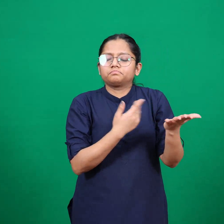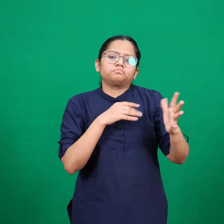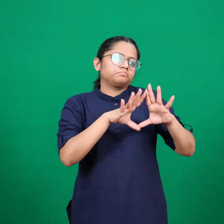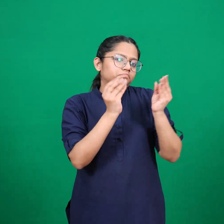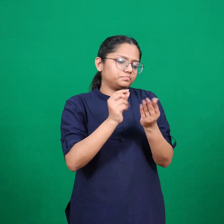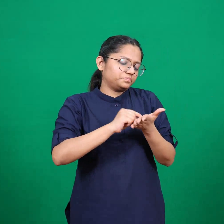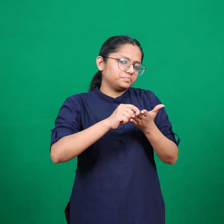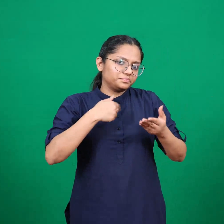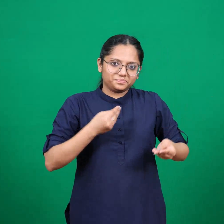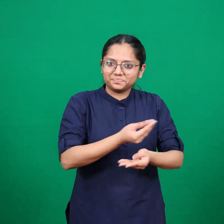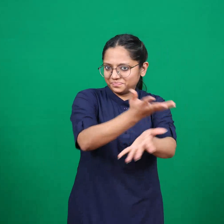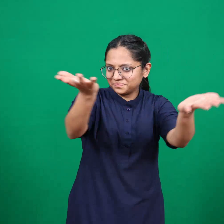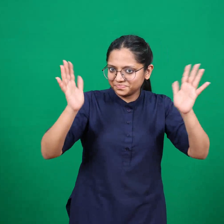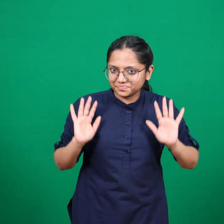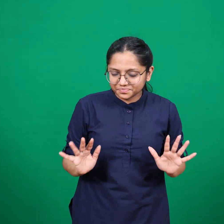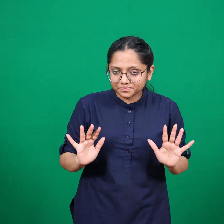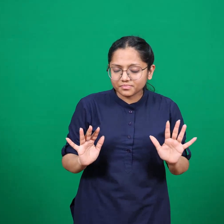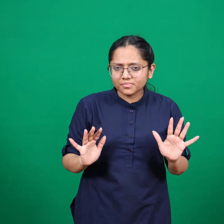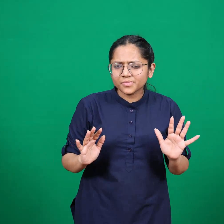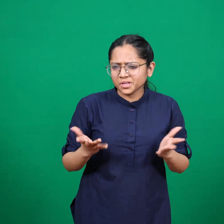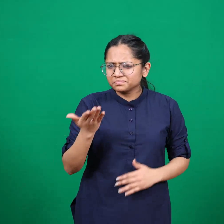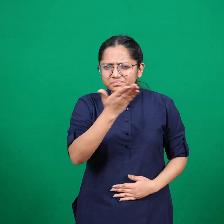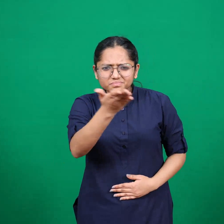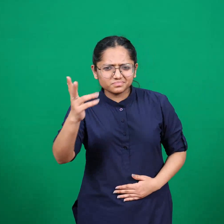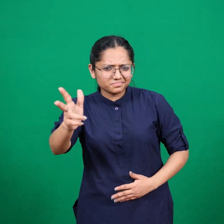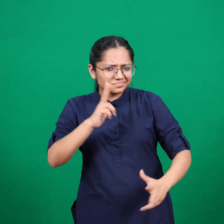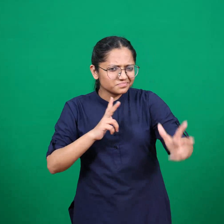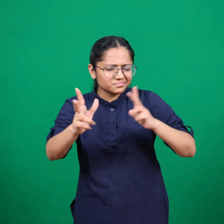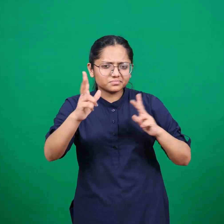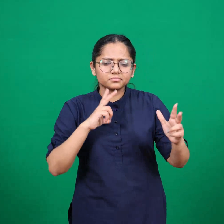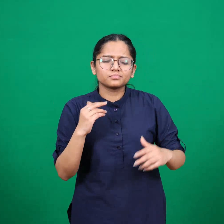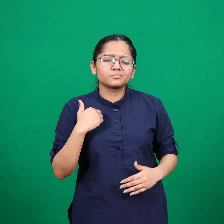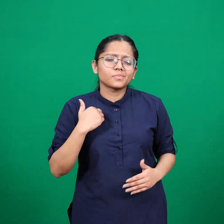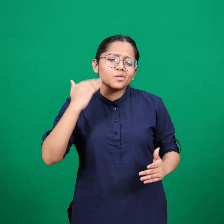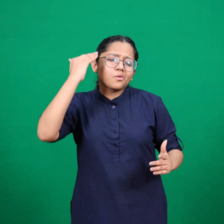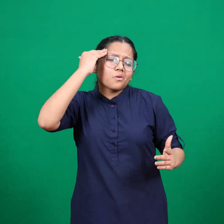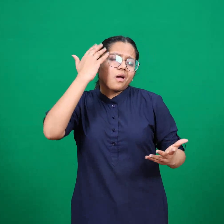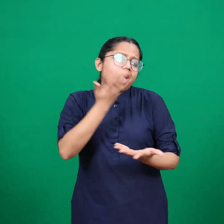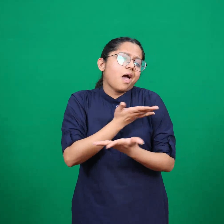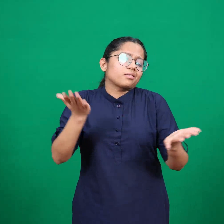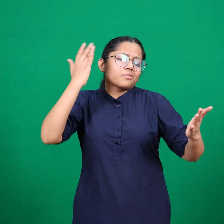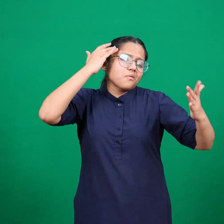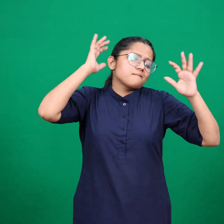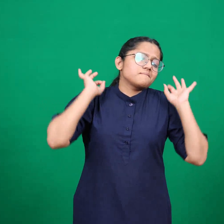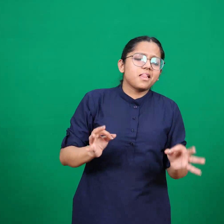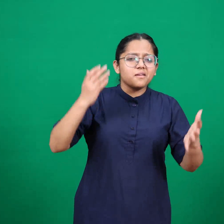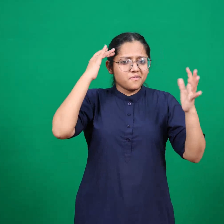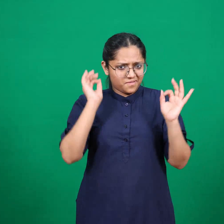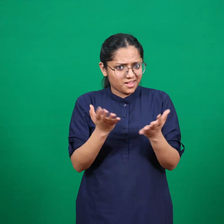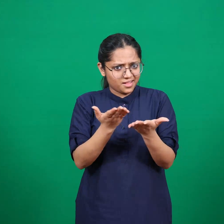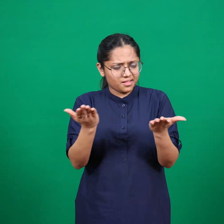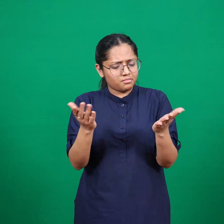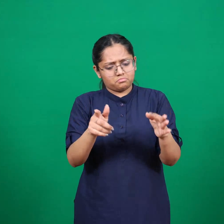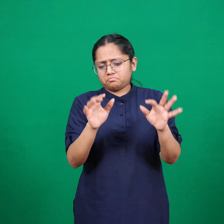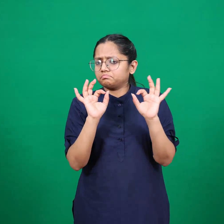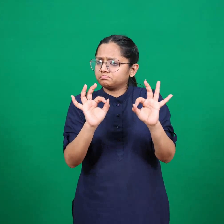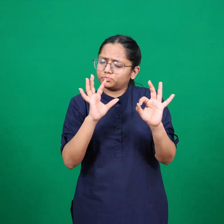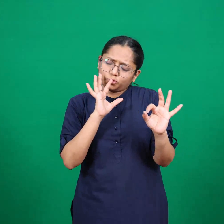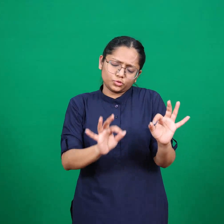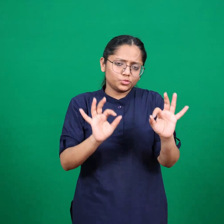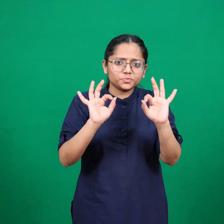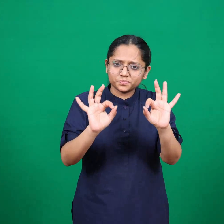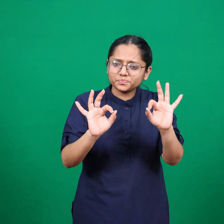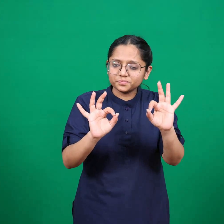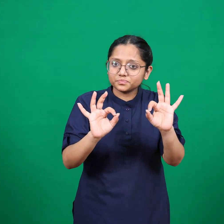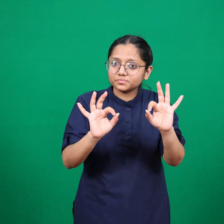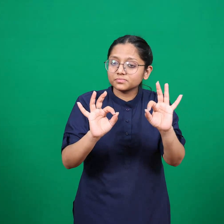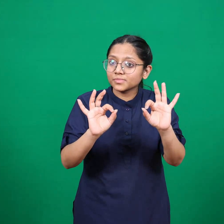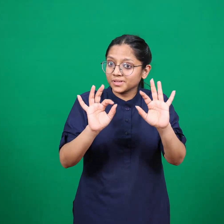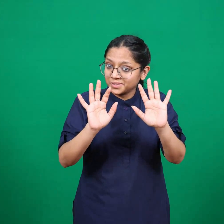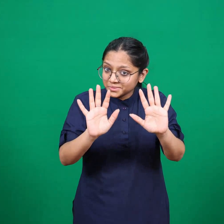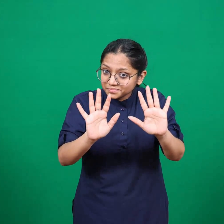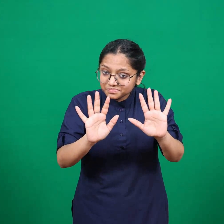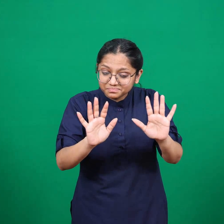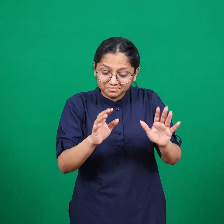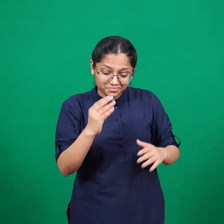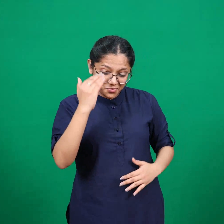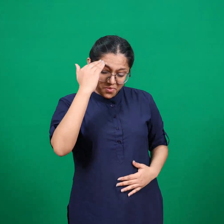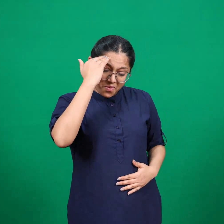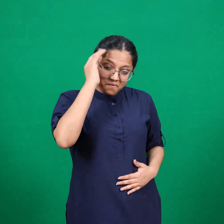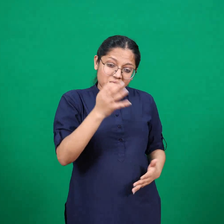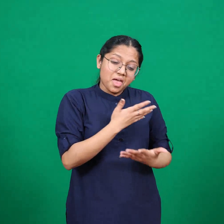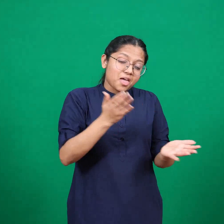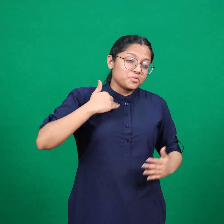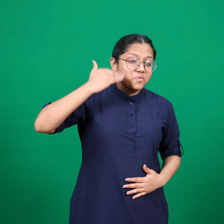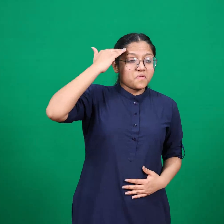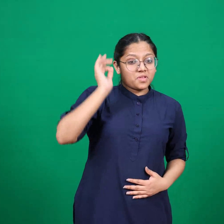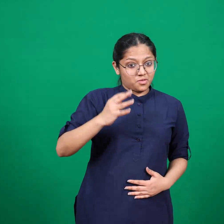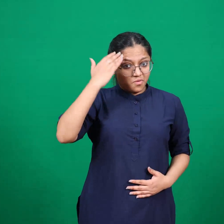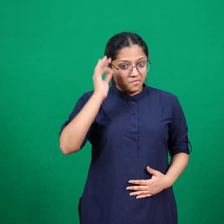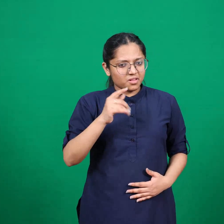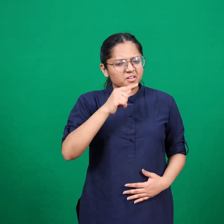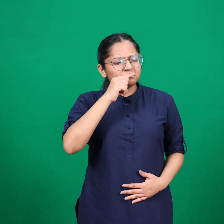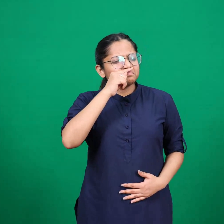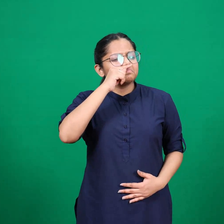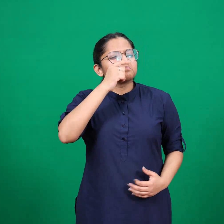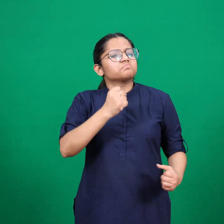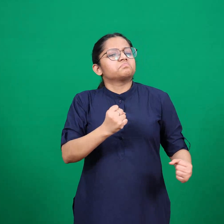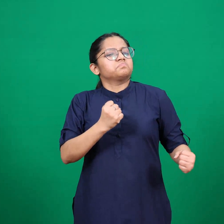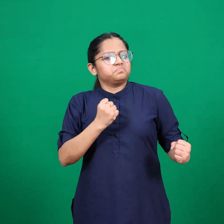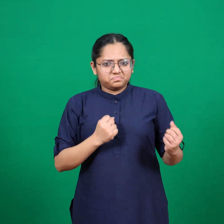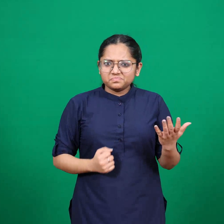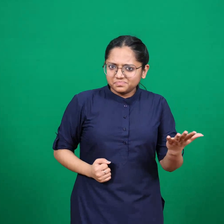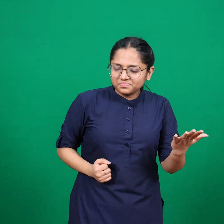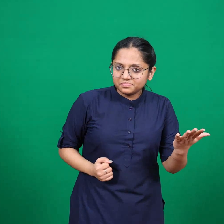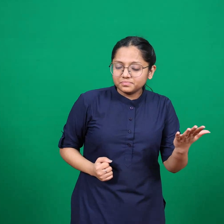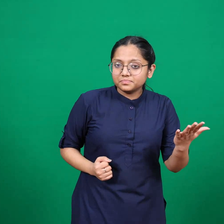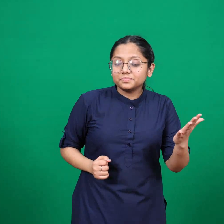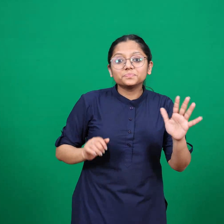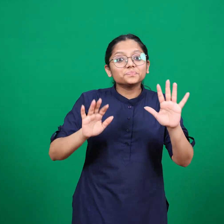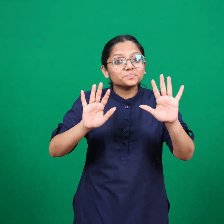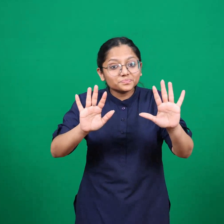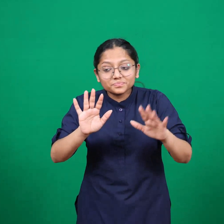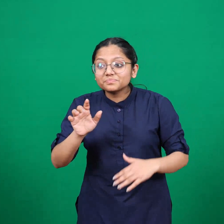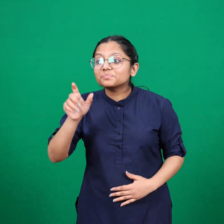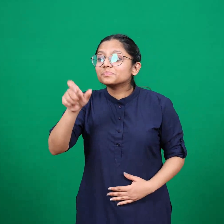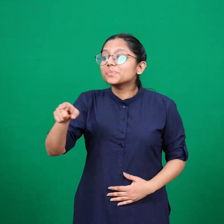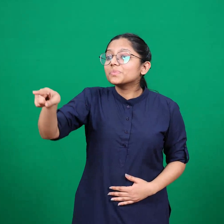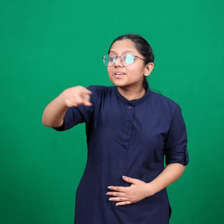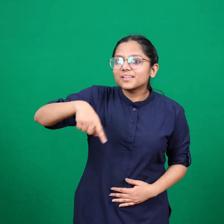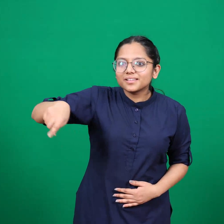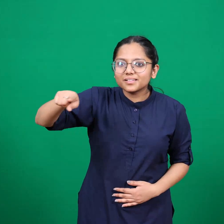Knowledge puffs up, but love builds up.